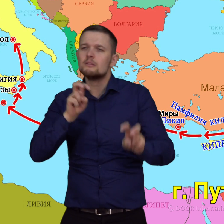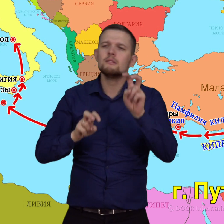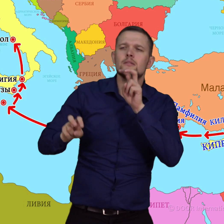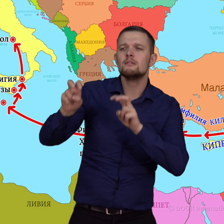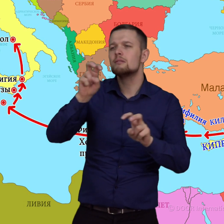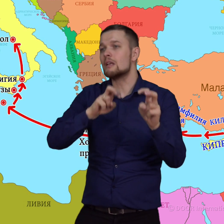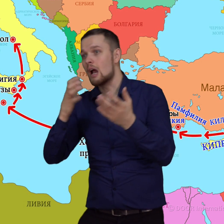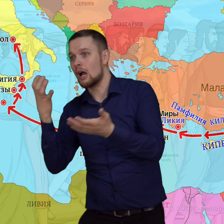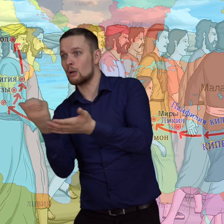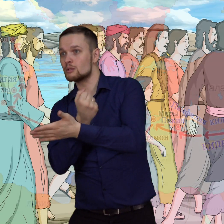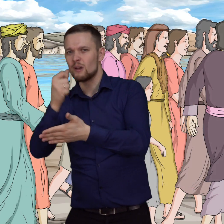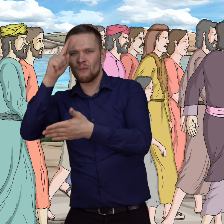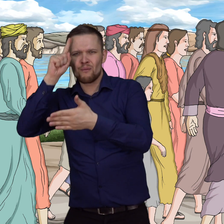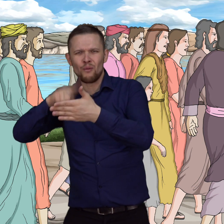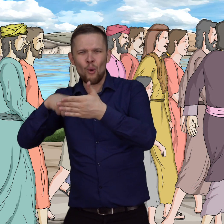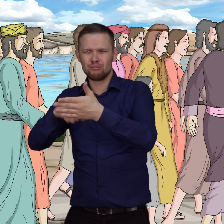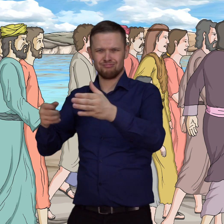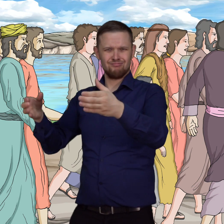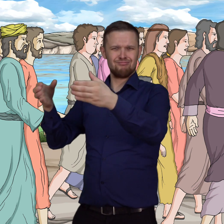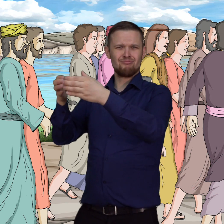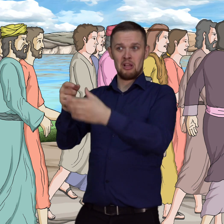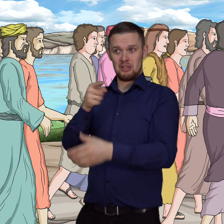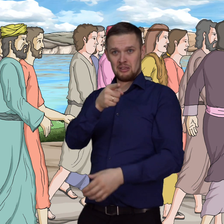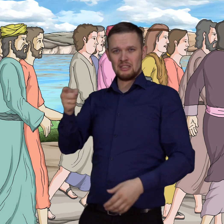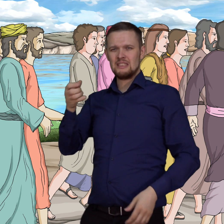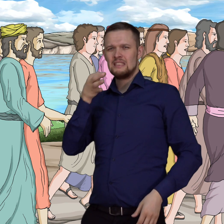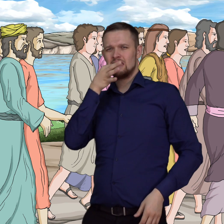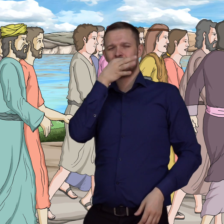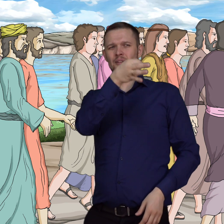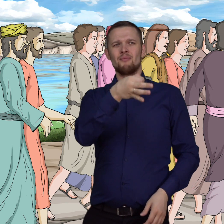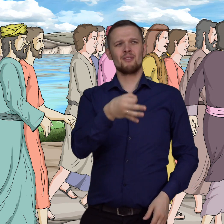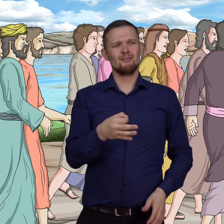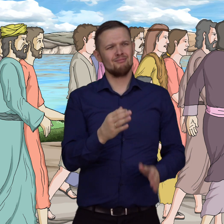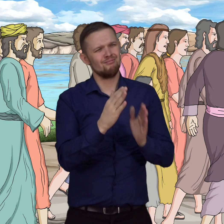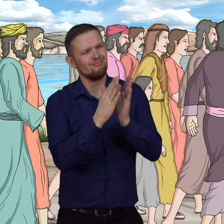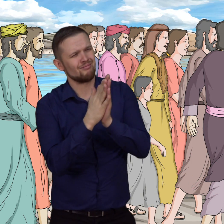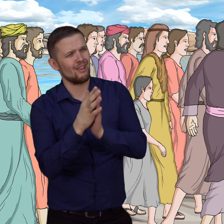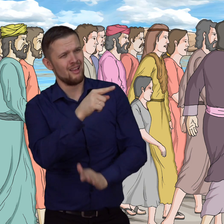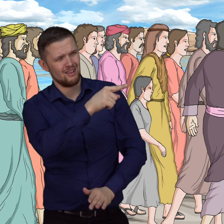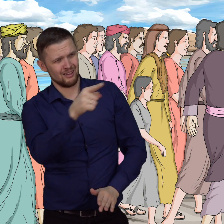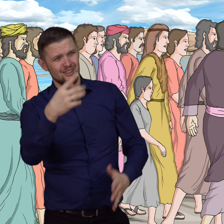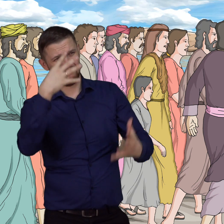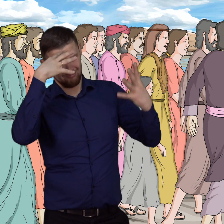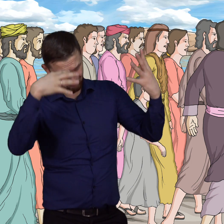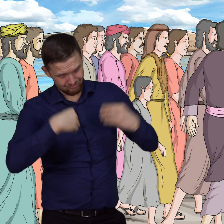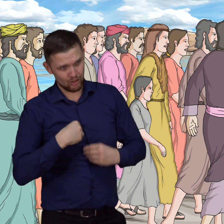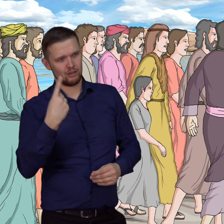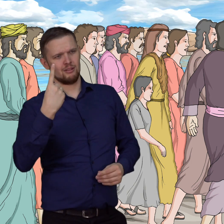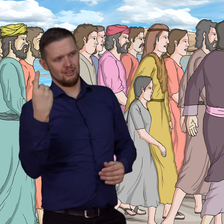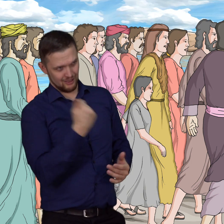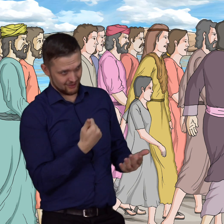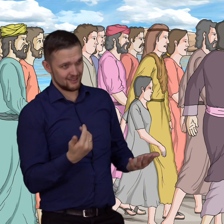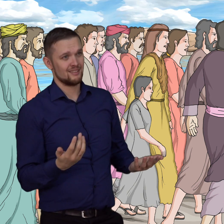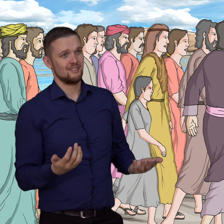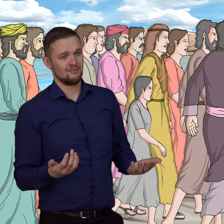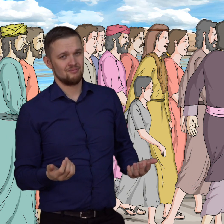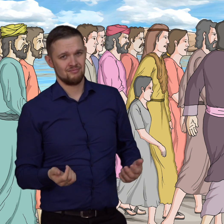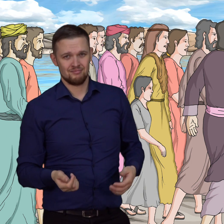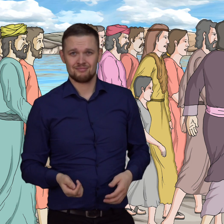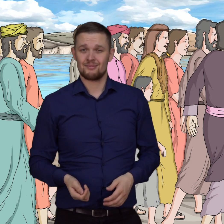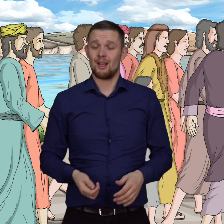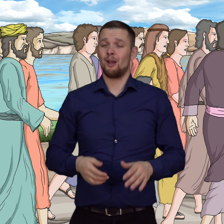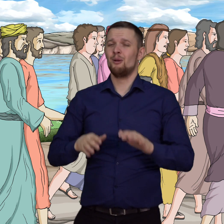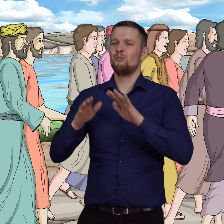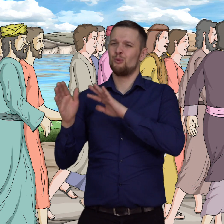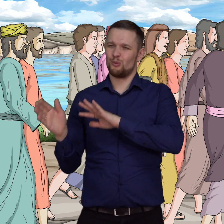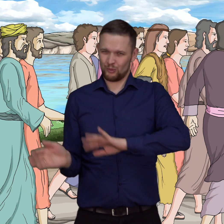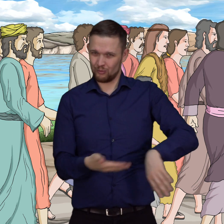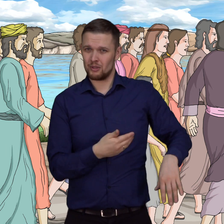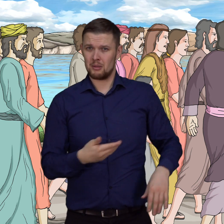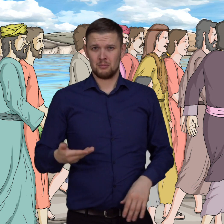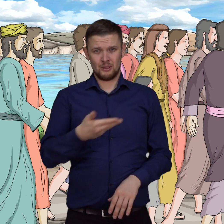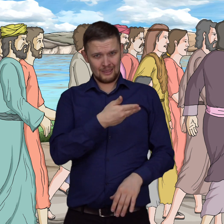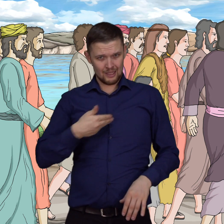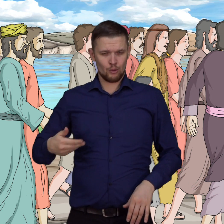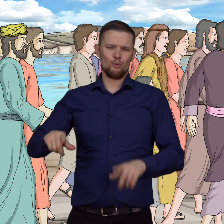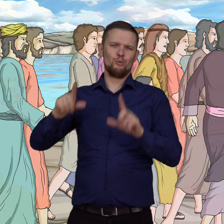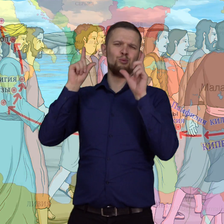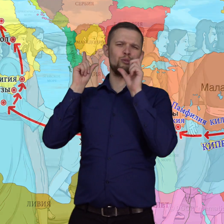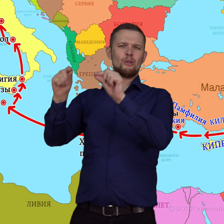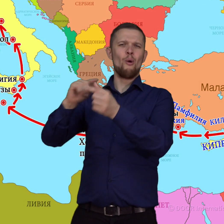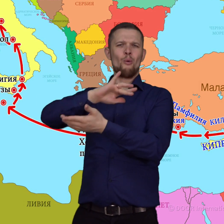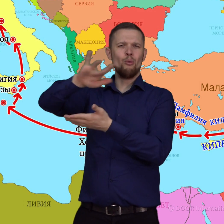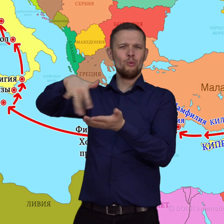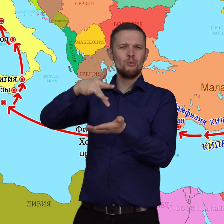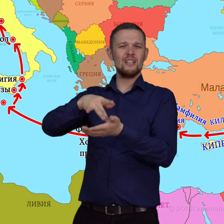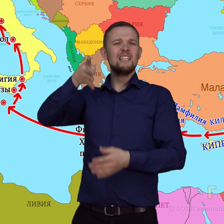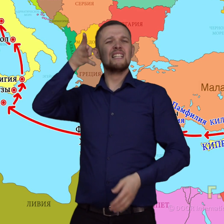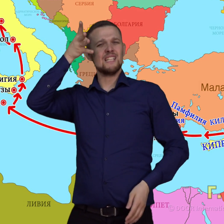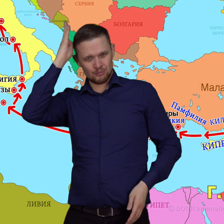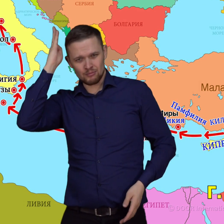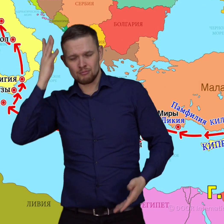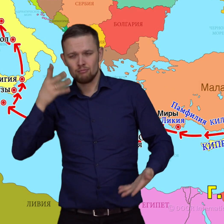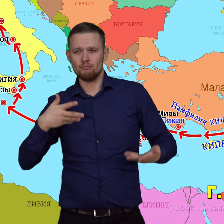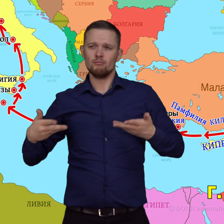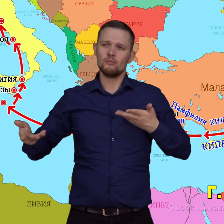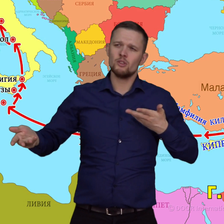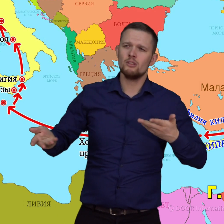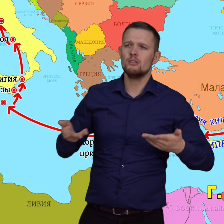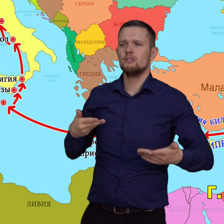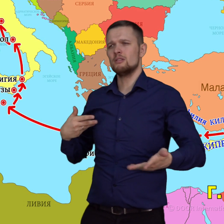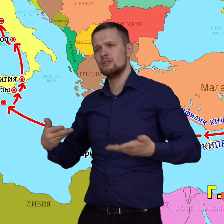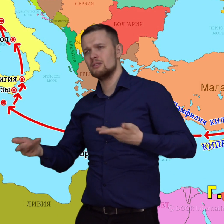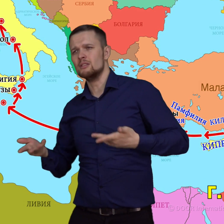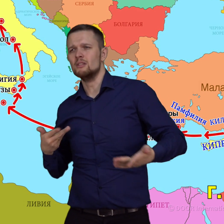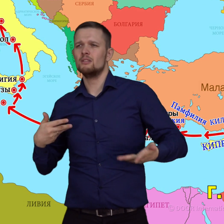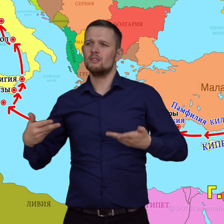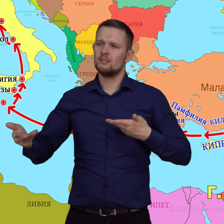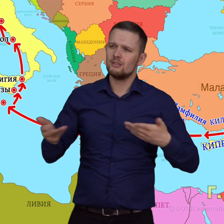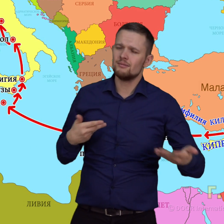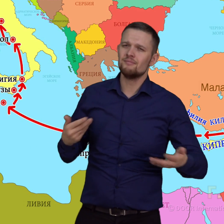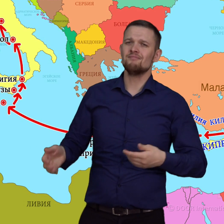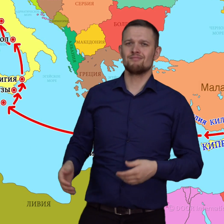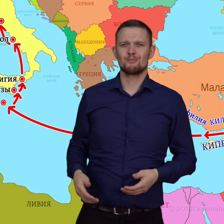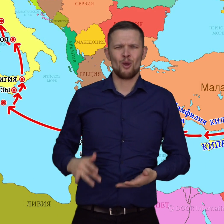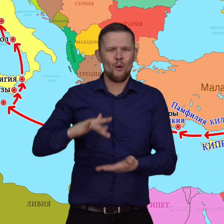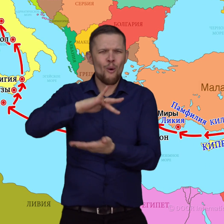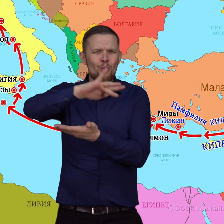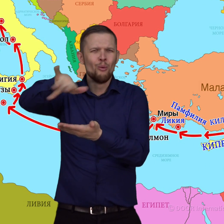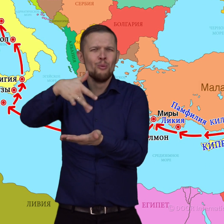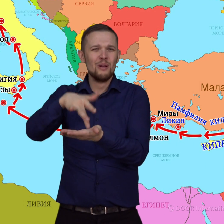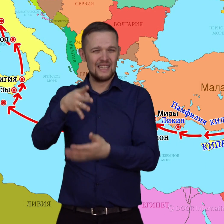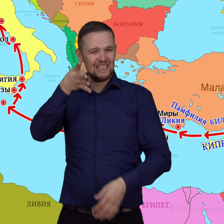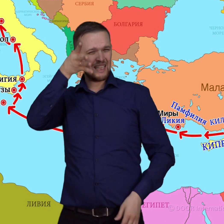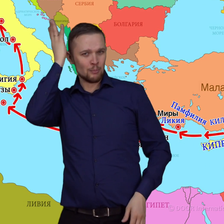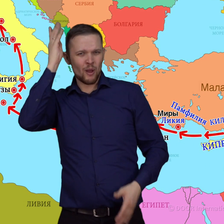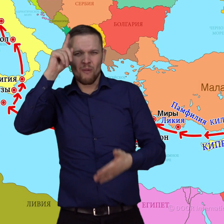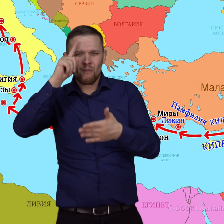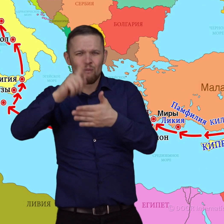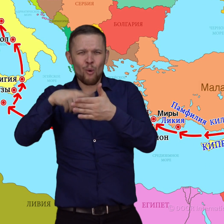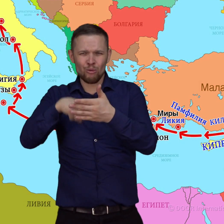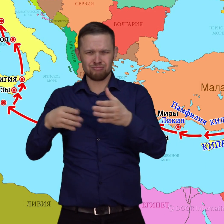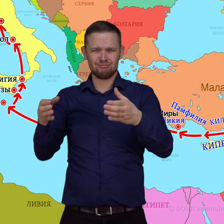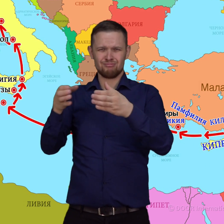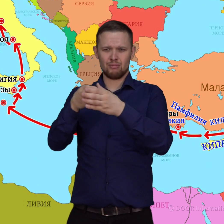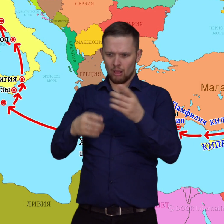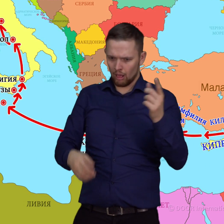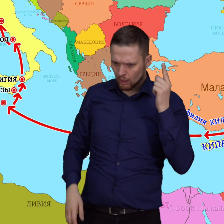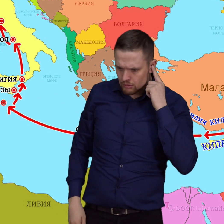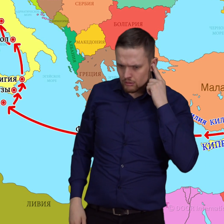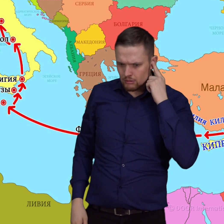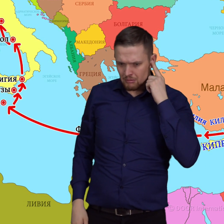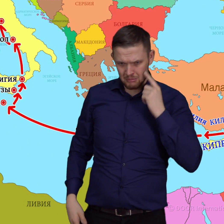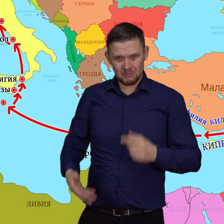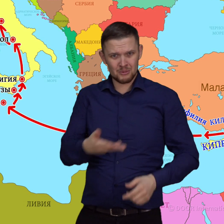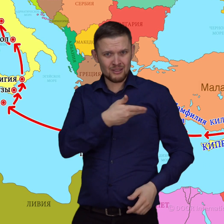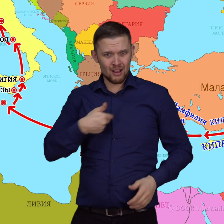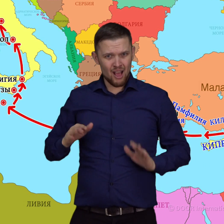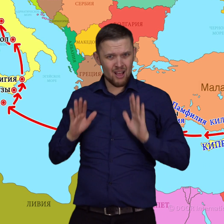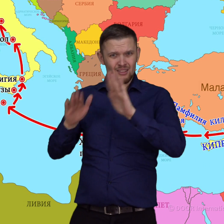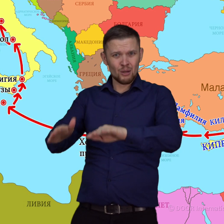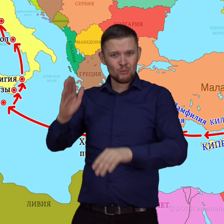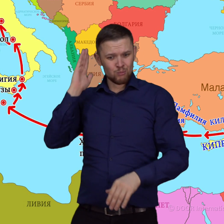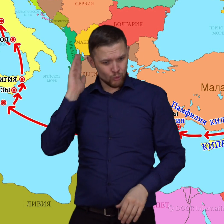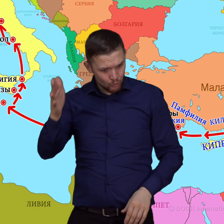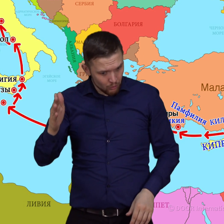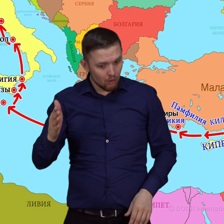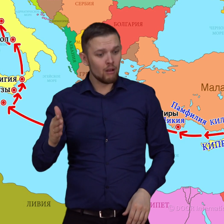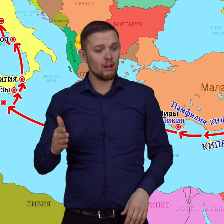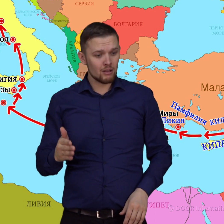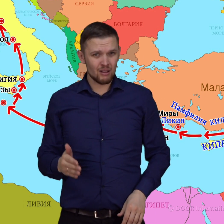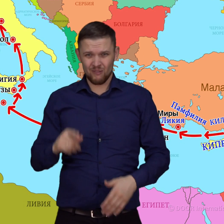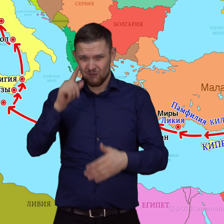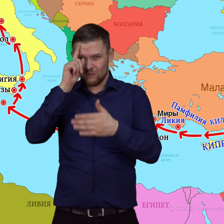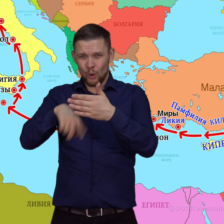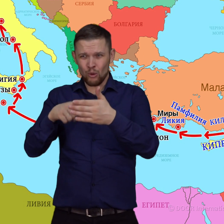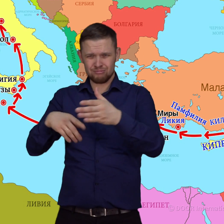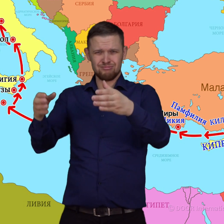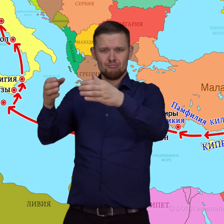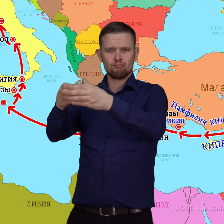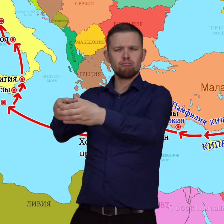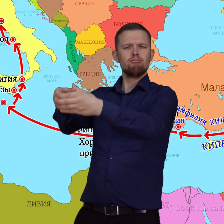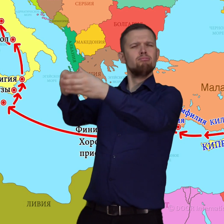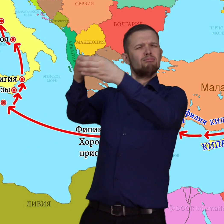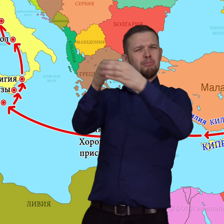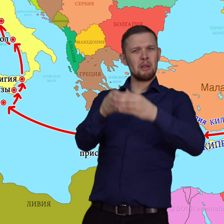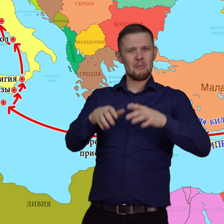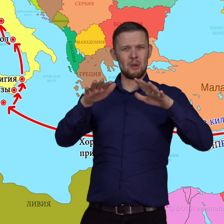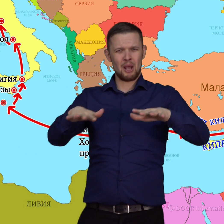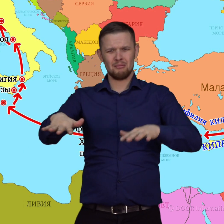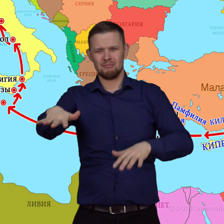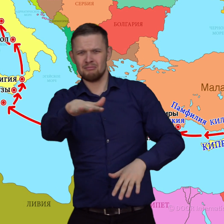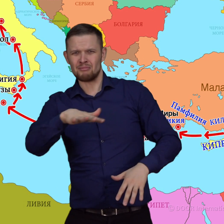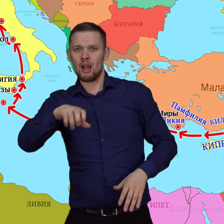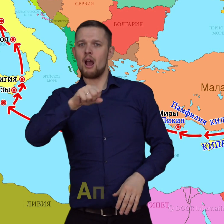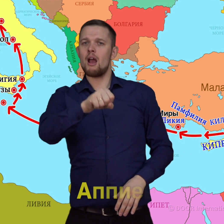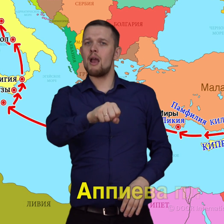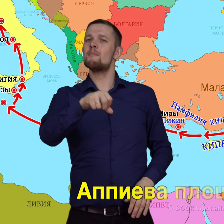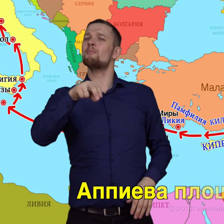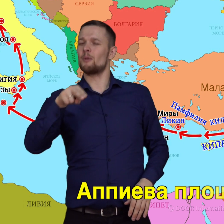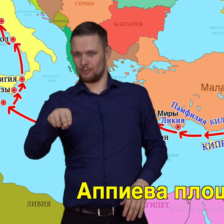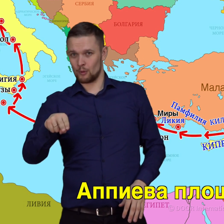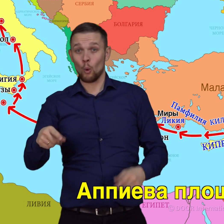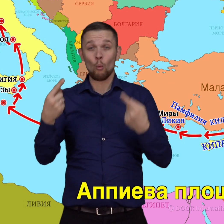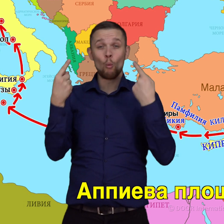There we found some brothers who invited us to spend the week with them. And so we came to Rome.